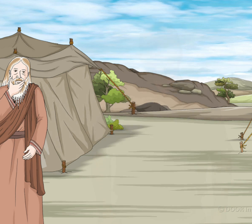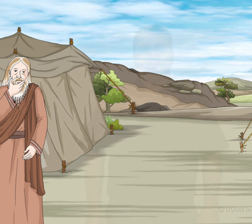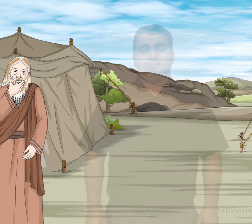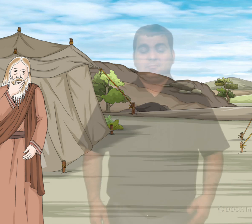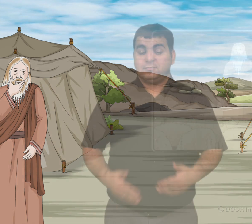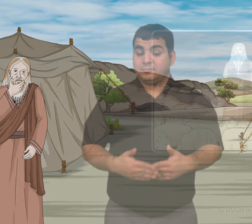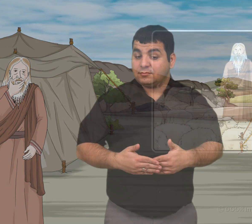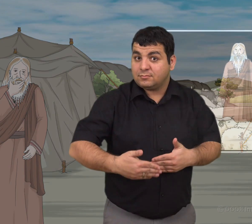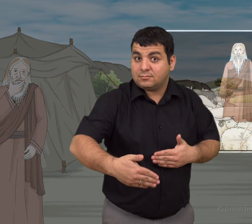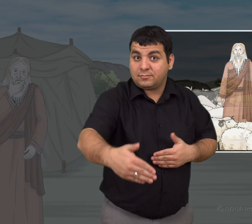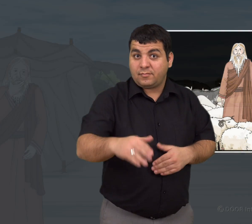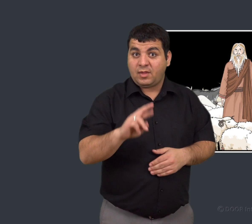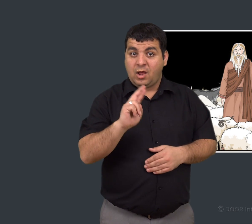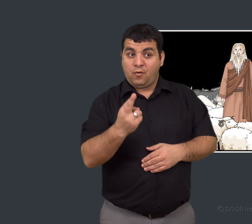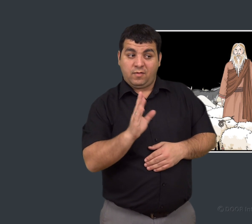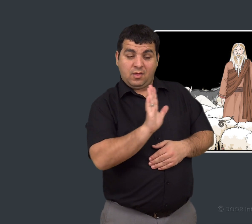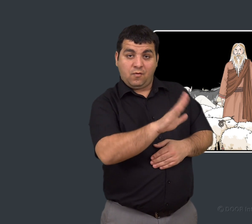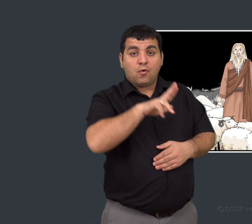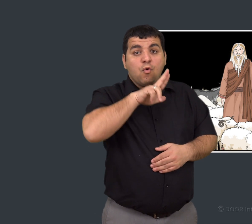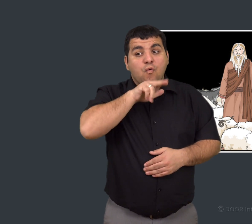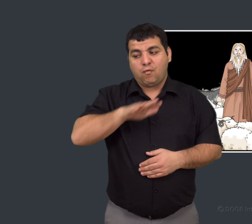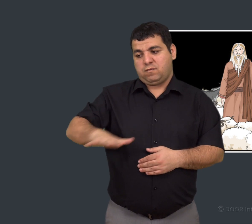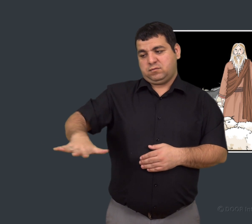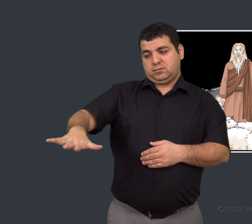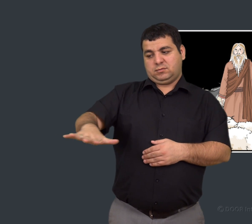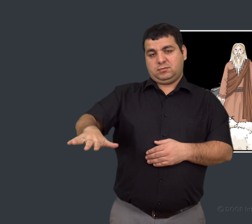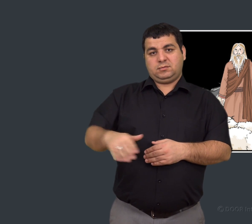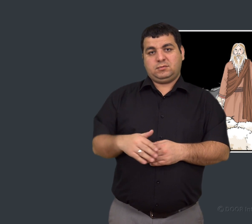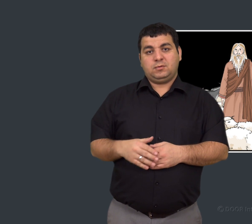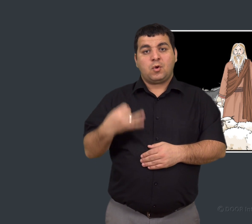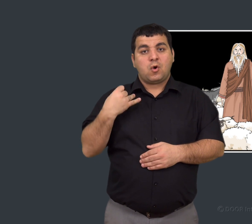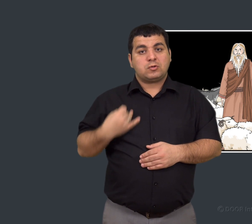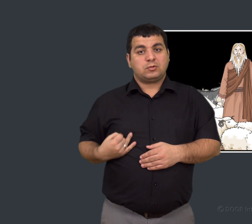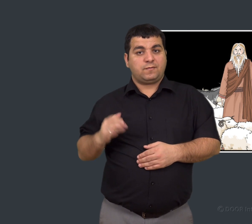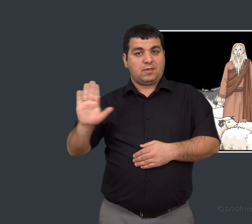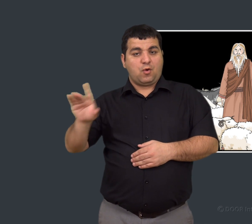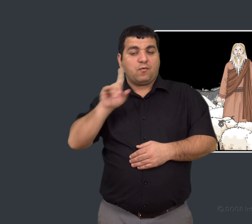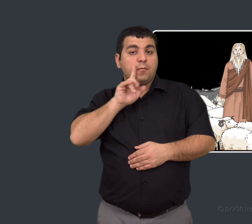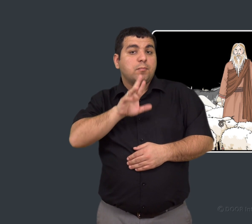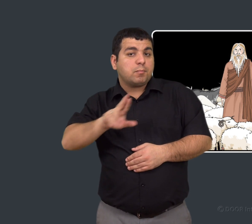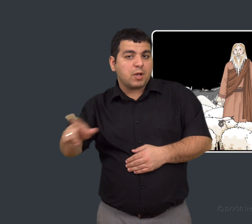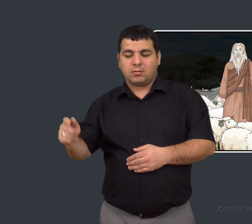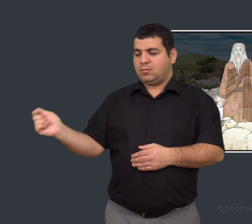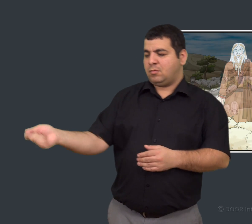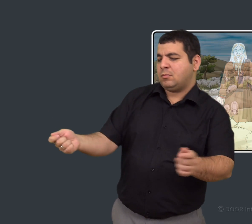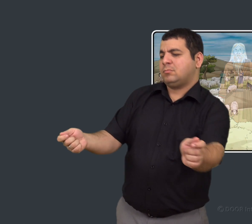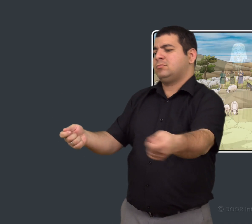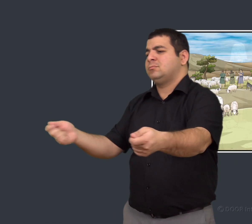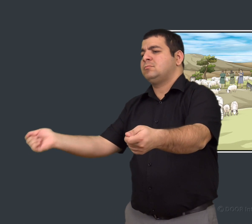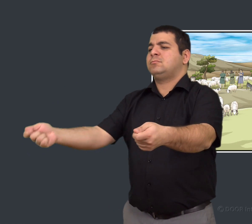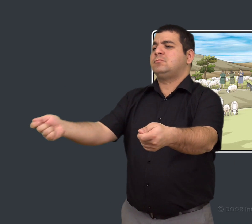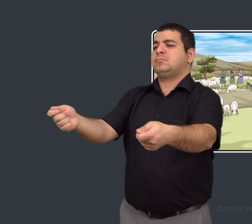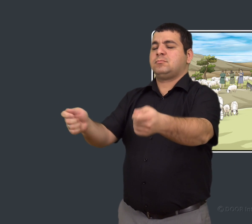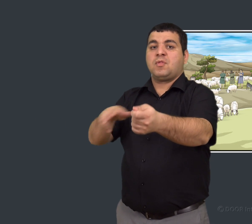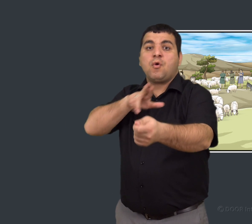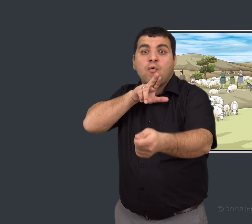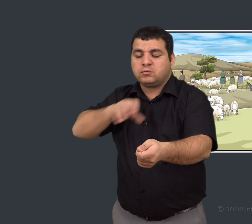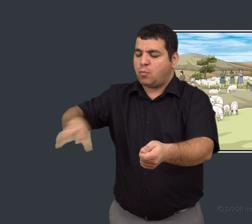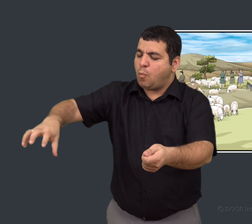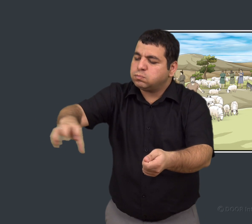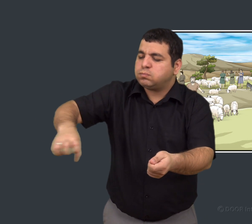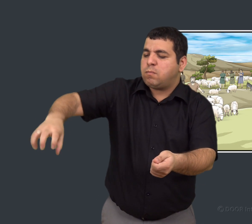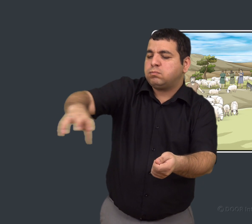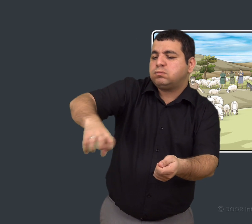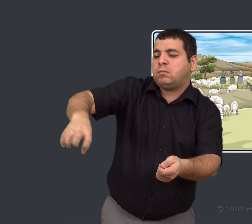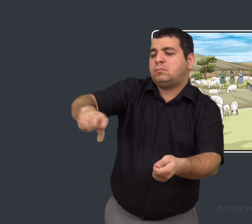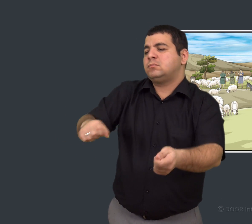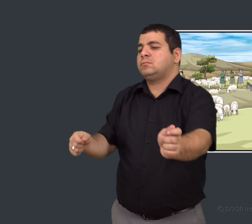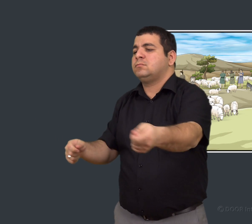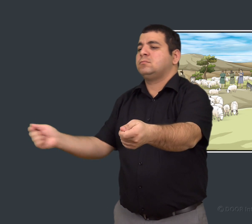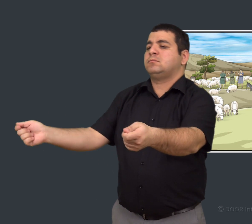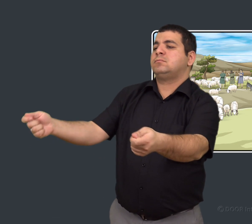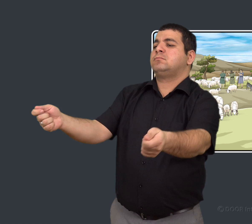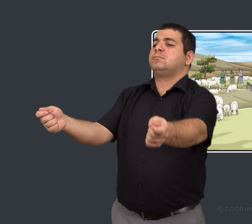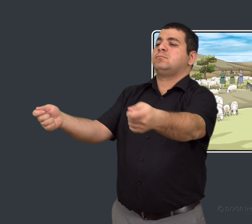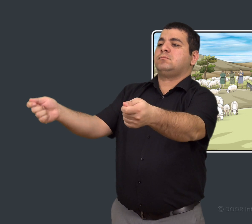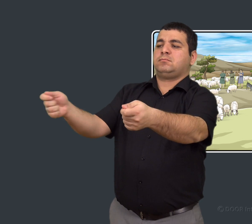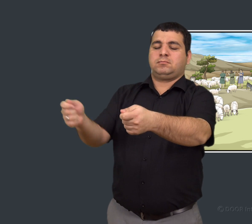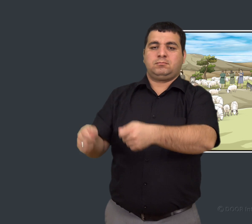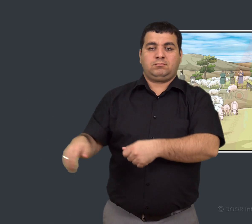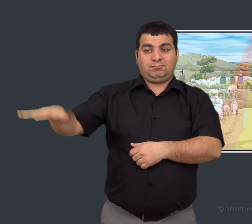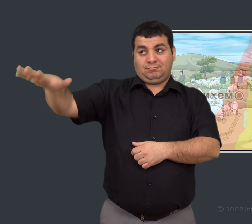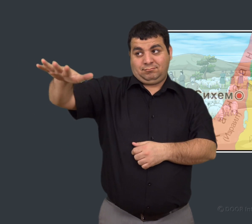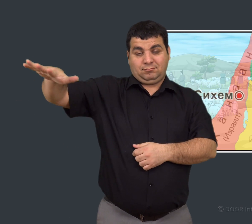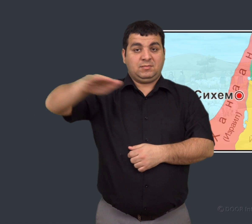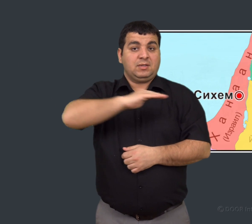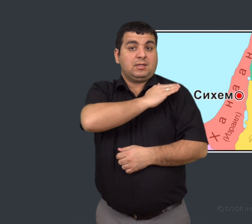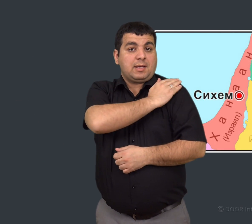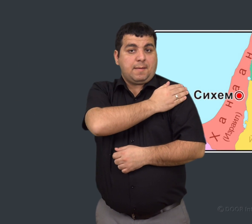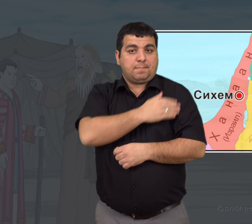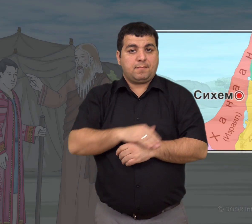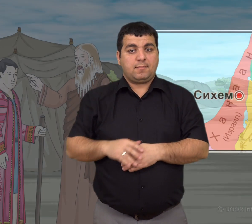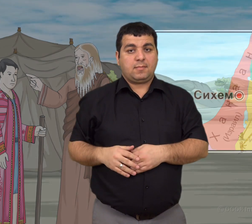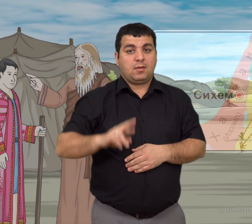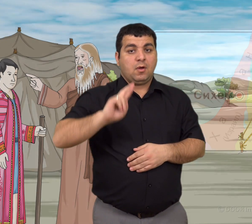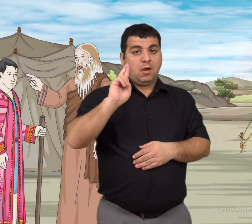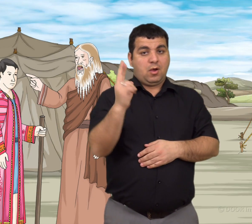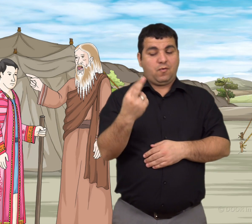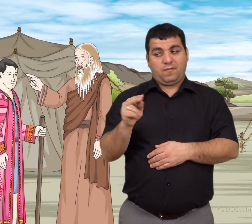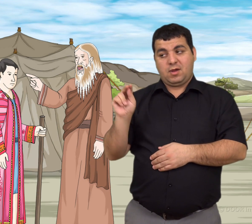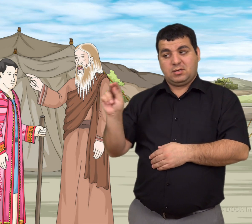Some time later, Joseph’s brothers had gone to pasture their father’s flocks near Shechem.